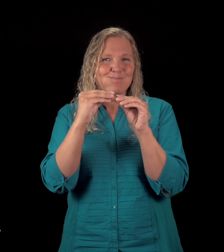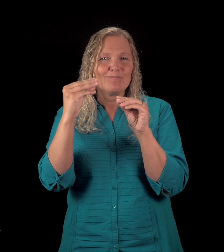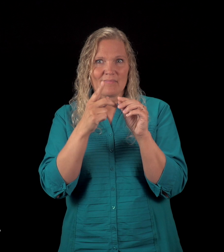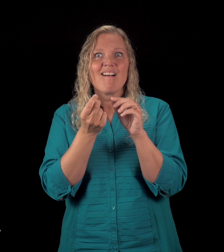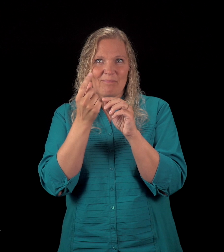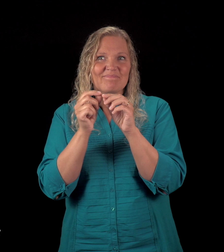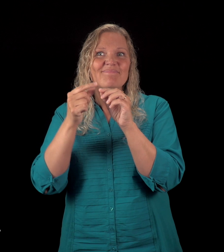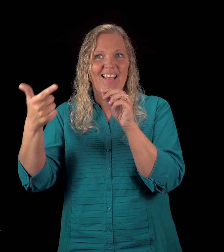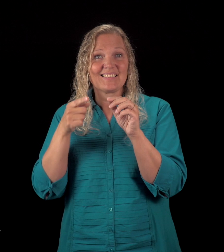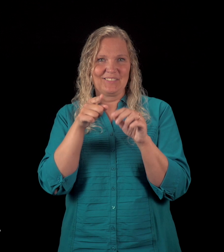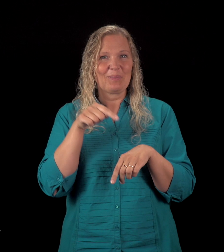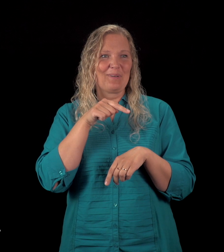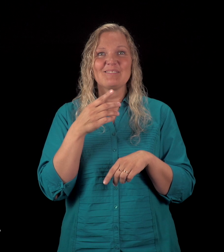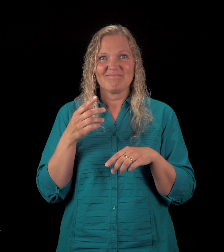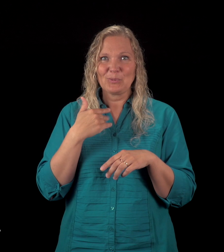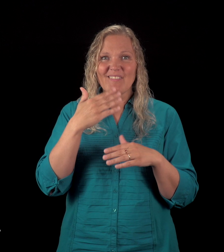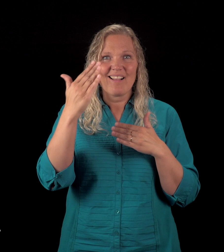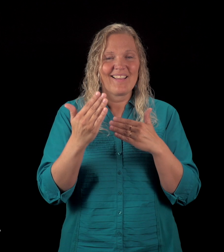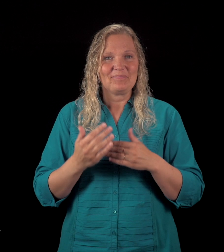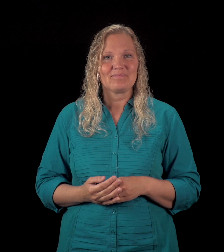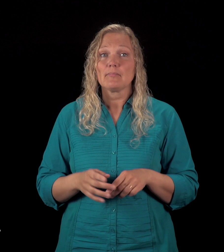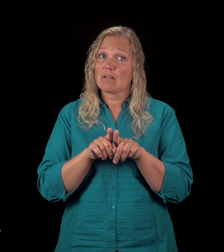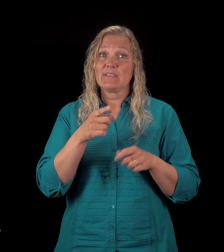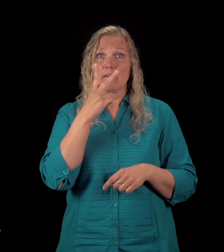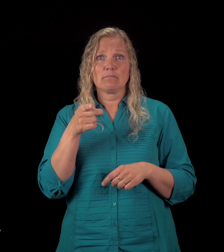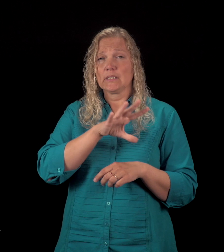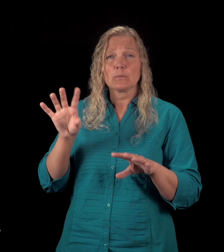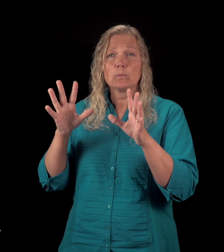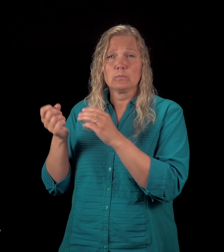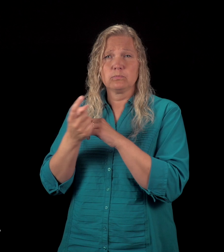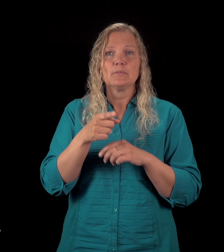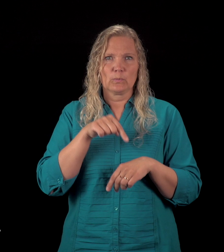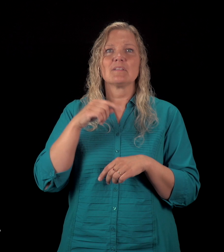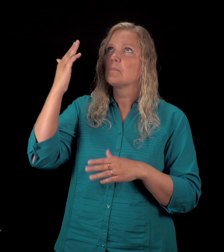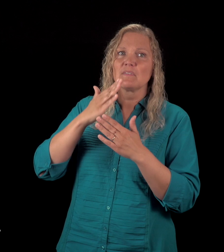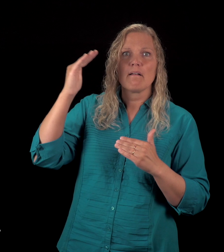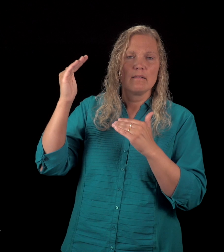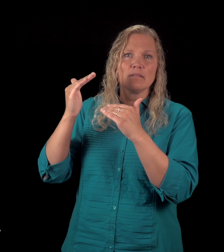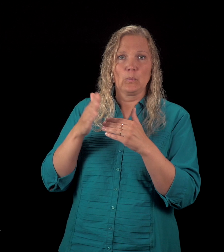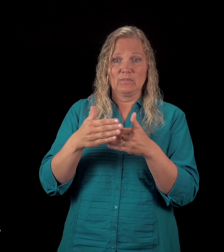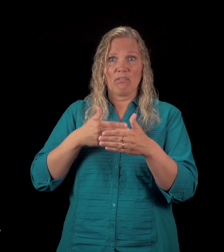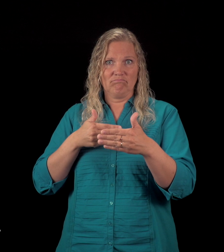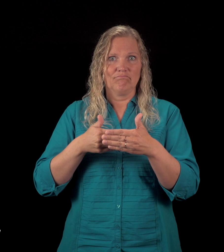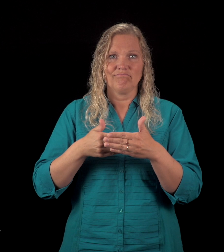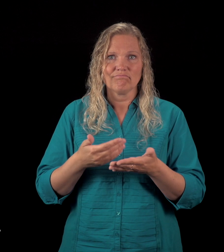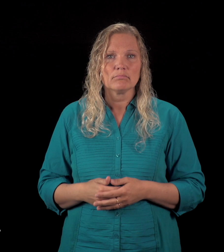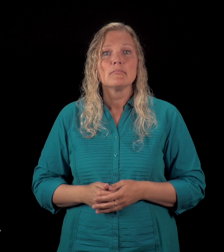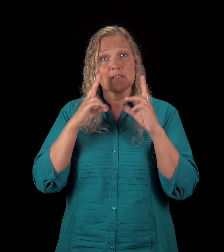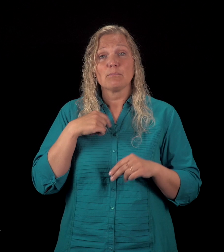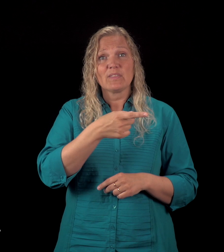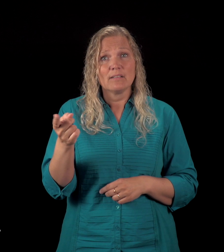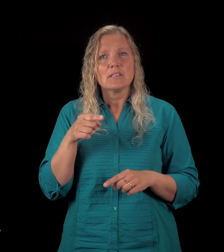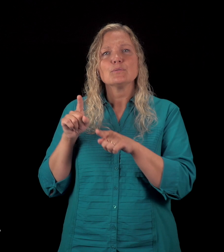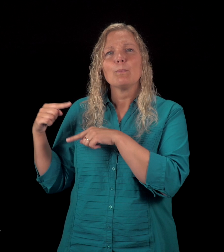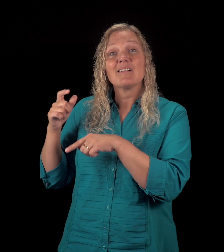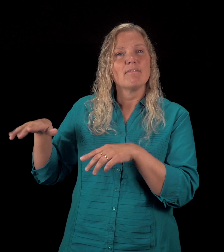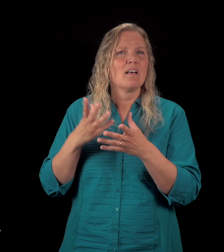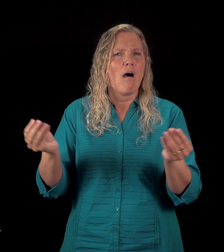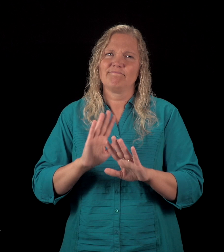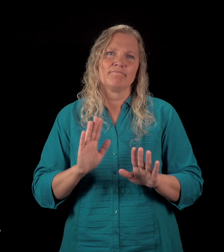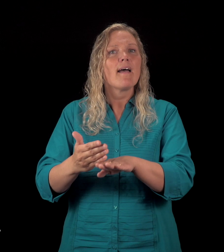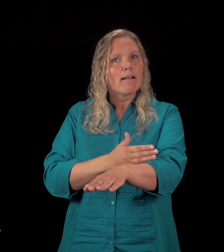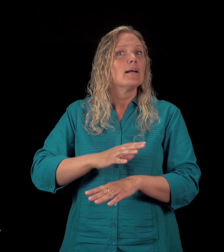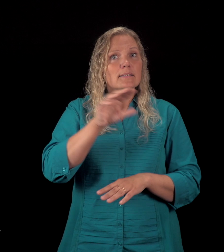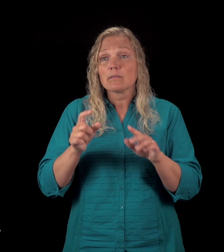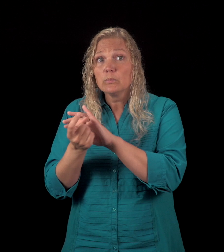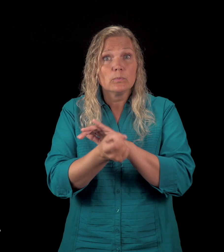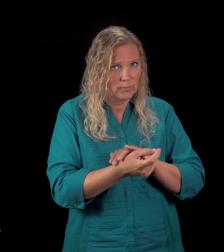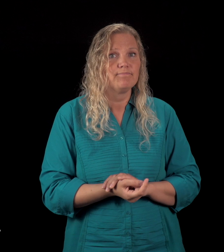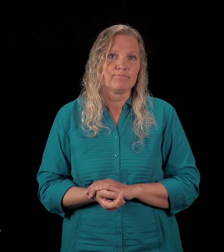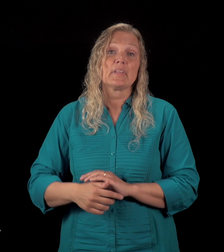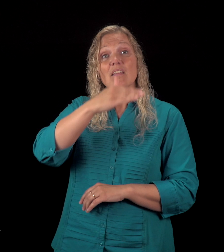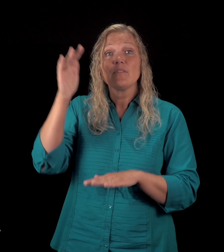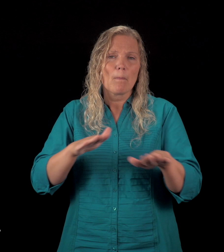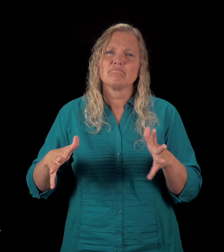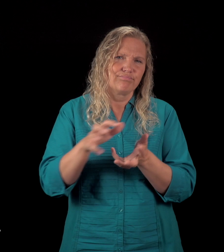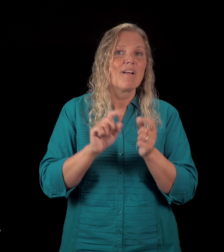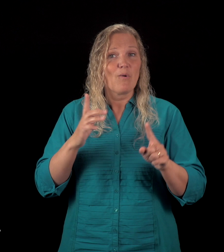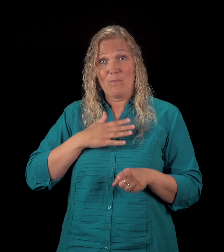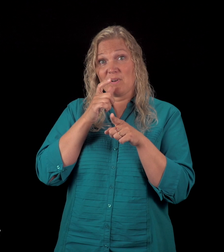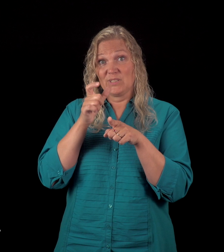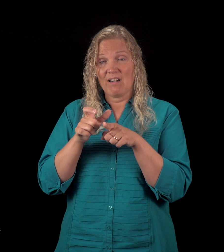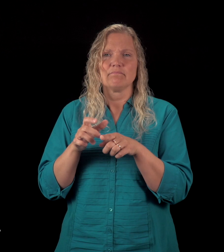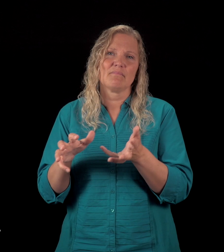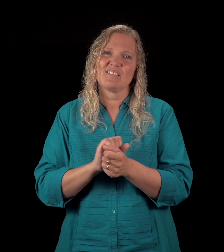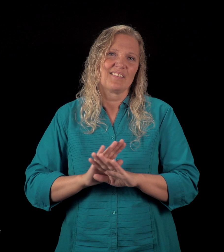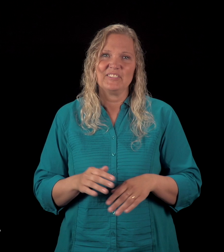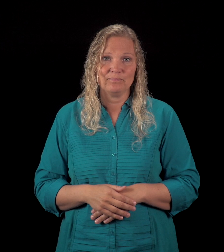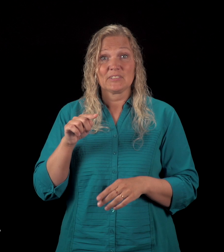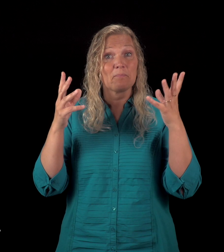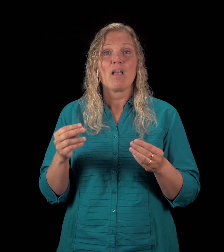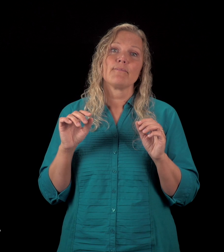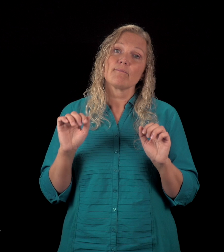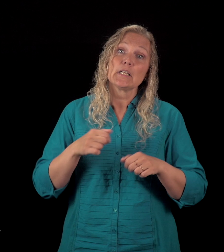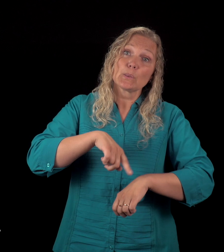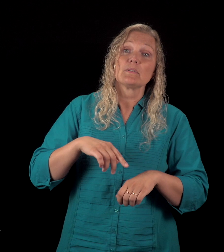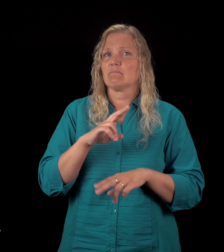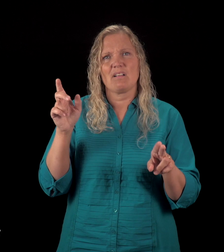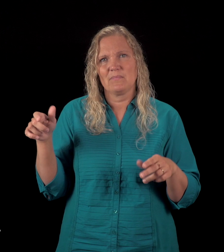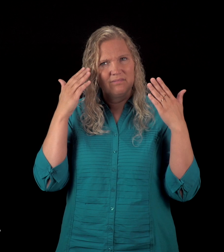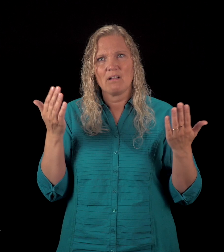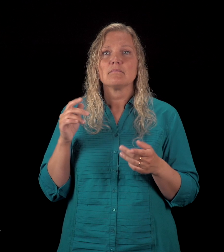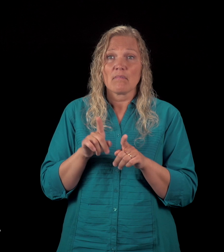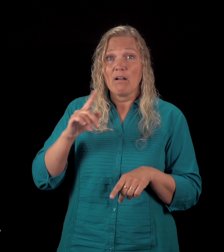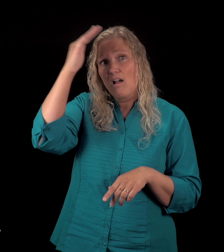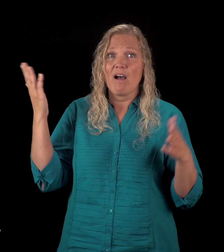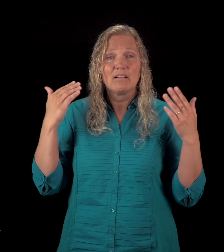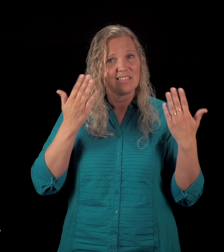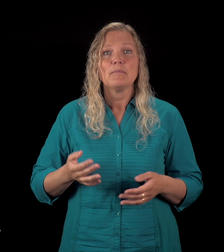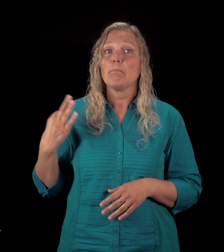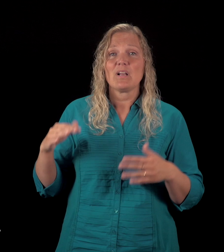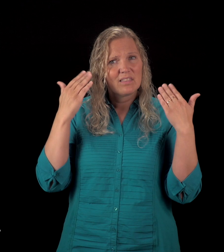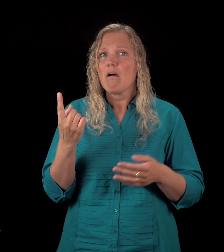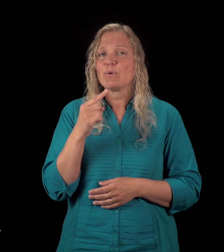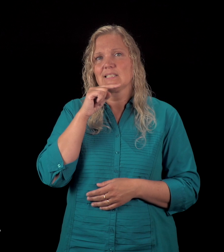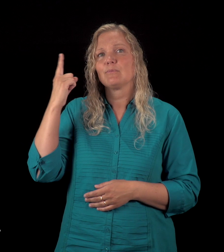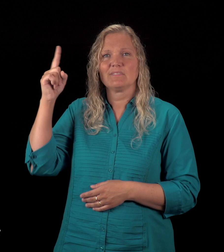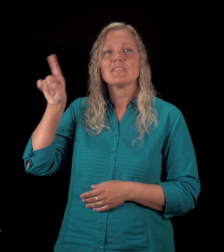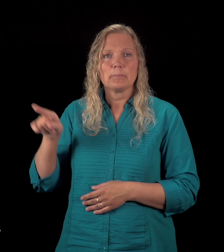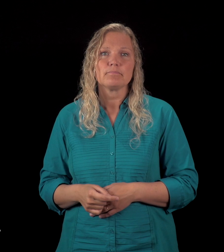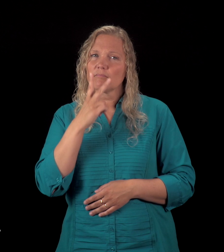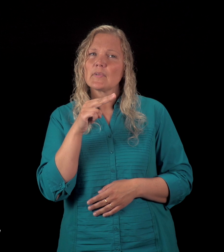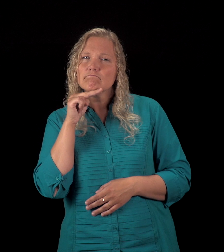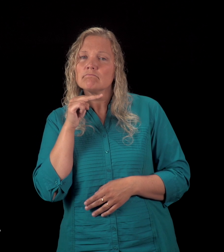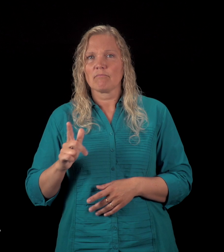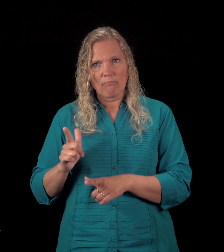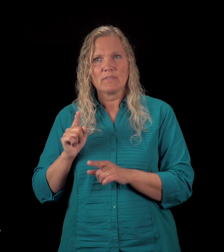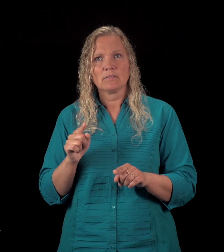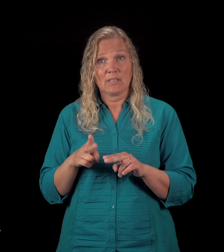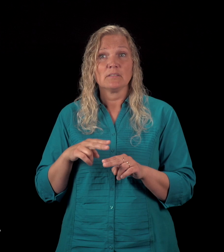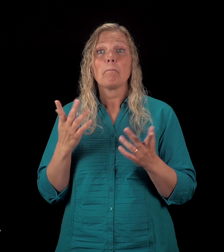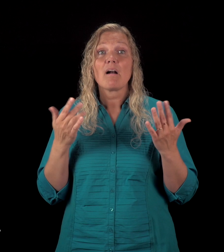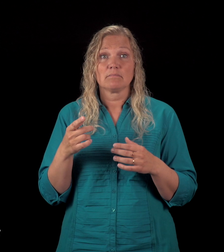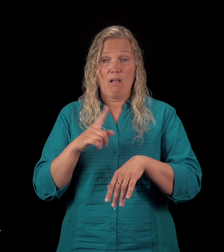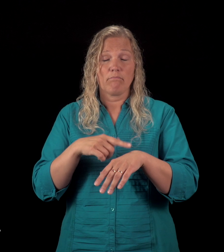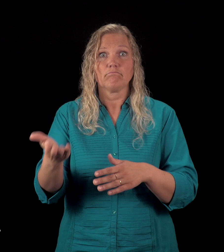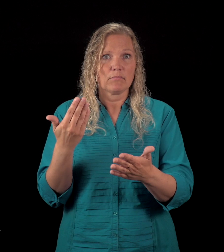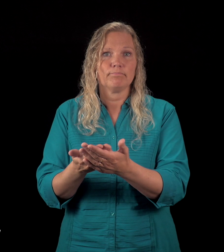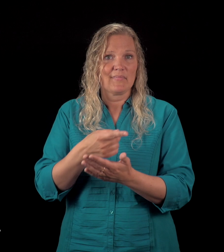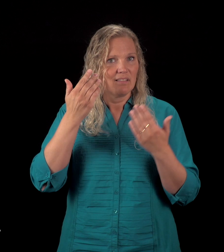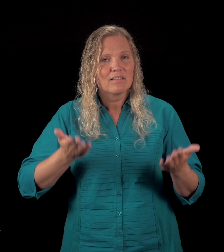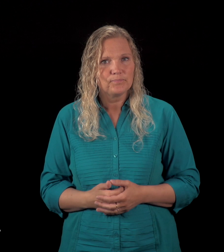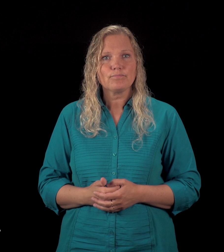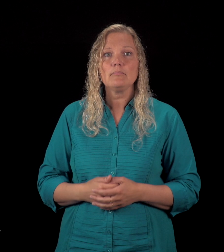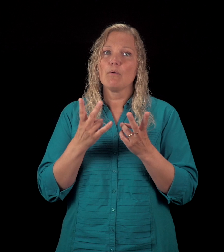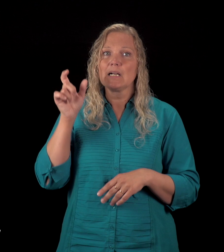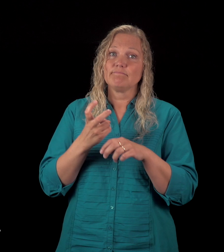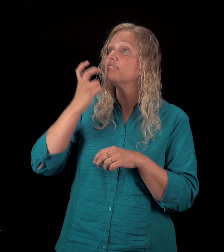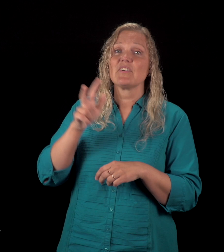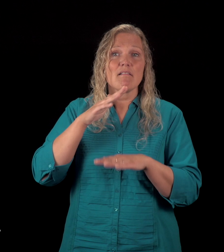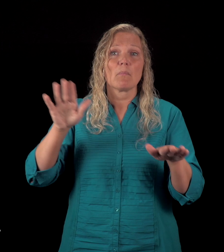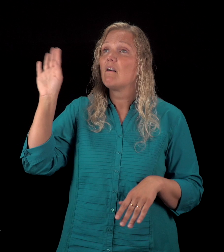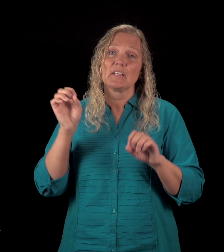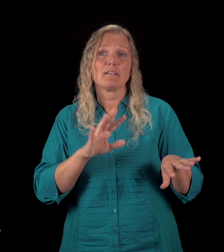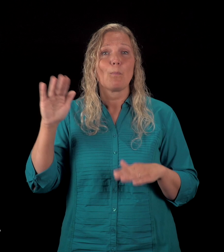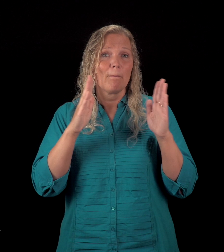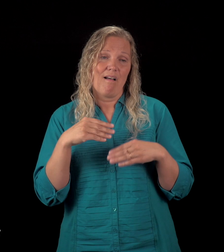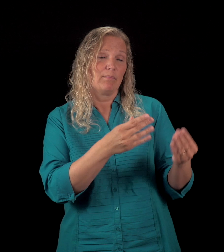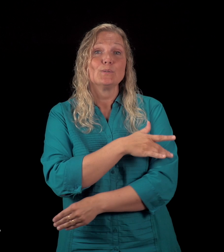So also, when you see these things happening, know that He is near, right at the door. Truly I tell you, this generation will not pass away until all these things have happened. Heaven and earth will pass away, but My words will never pass away. No one knows about that day or hour, not even the angels in heaven, nor the Son, but only the Father. Be on your guard and stay alert! For you do not know when the appointed time will come.